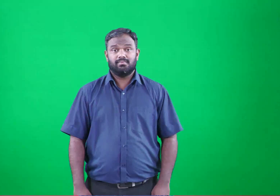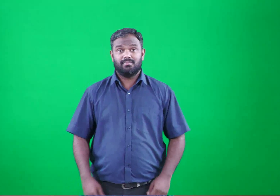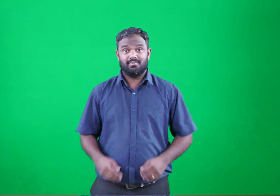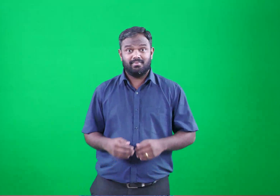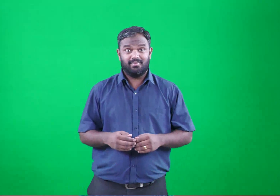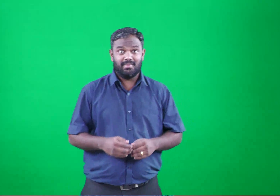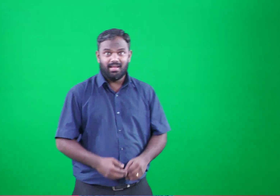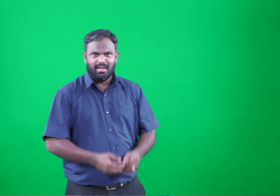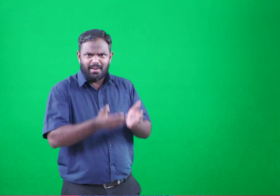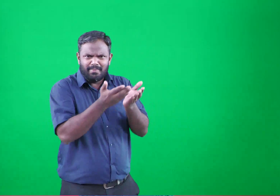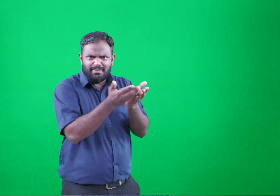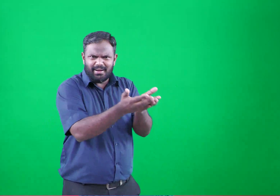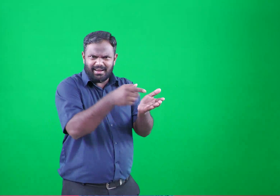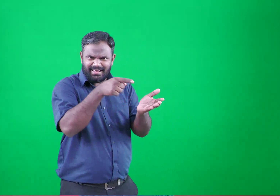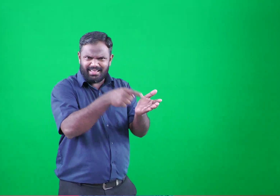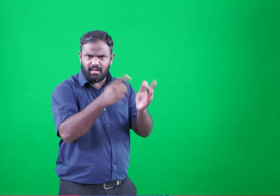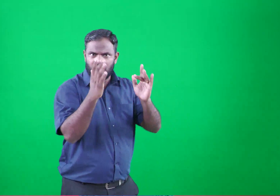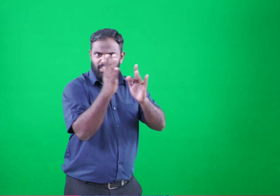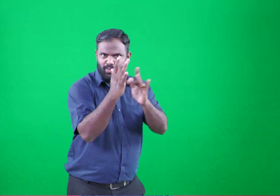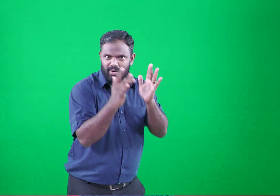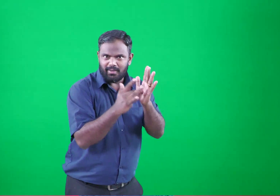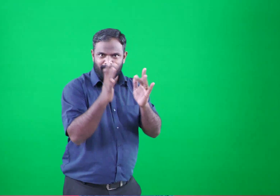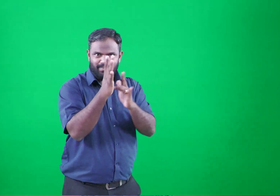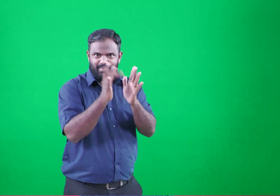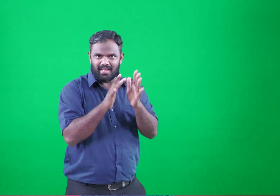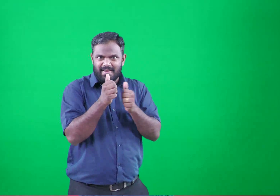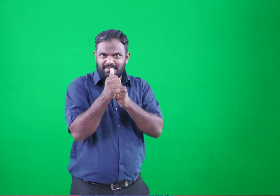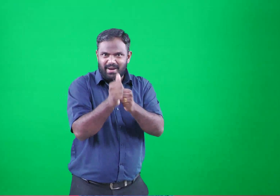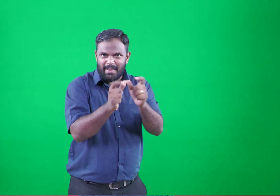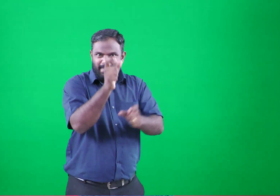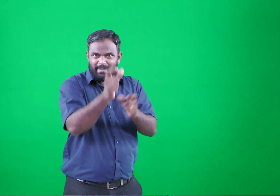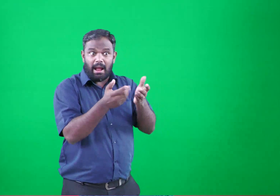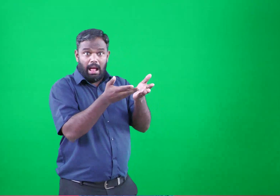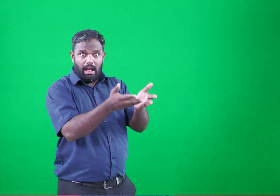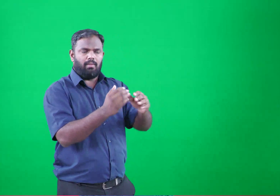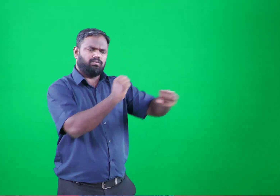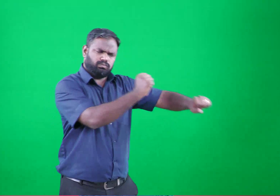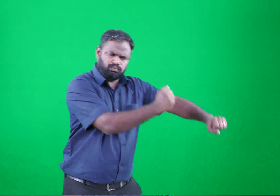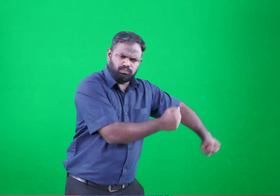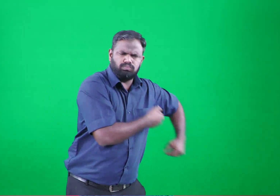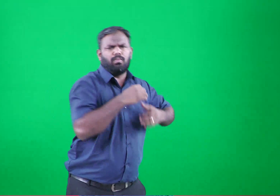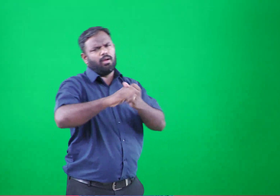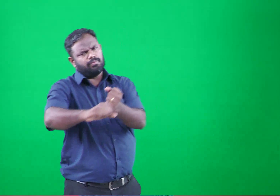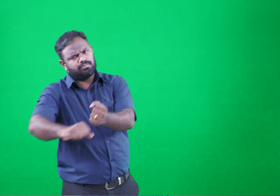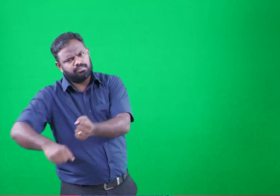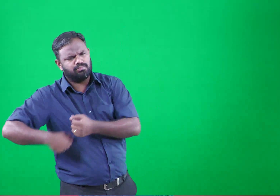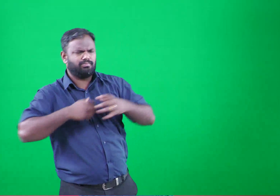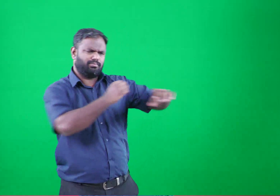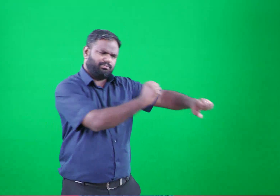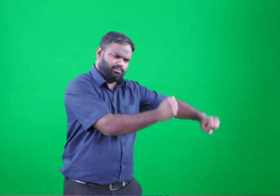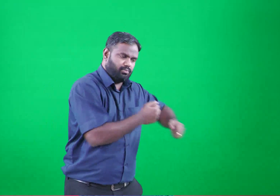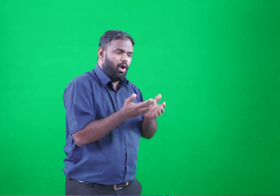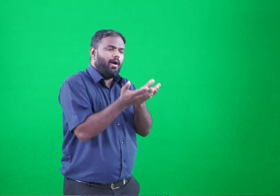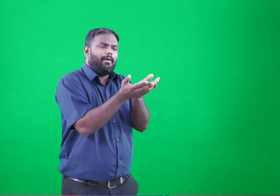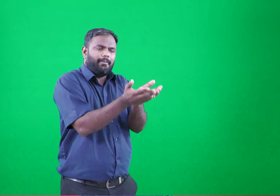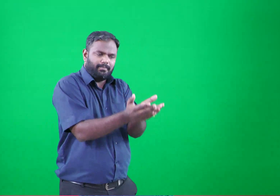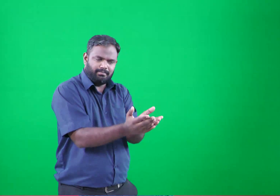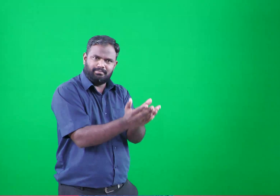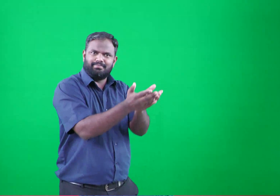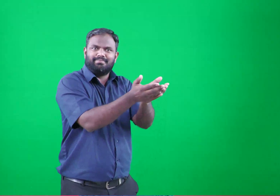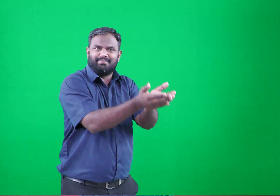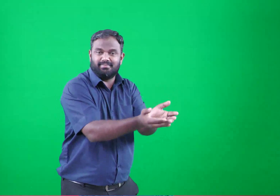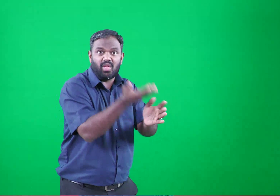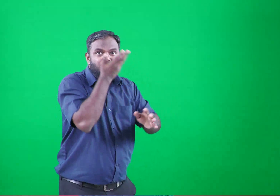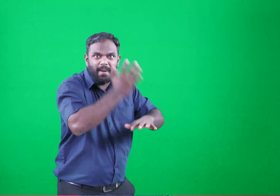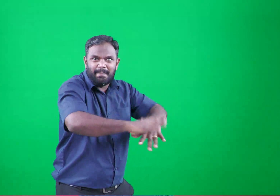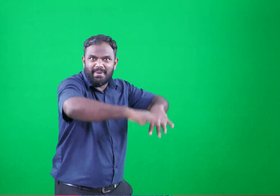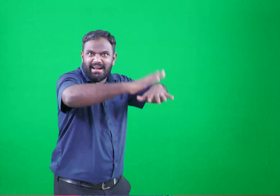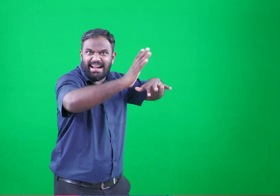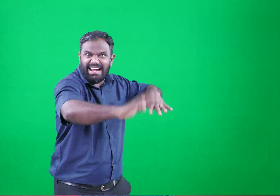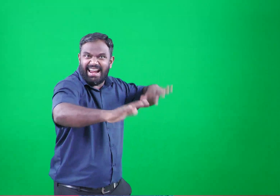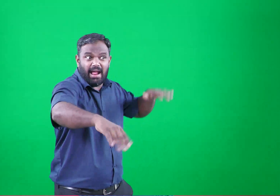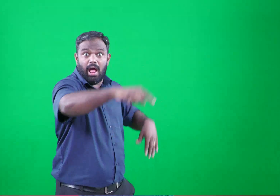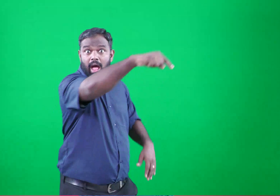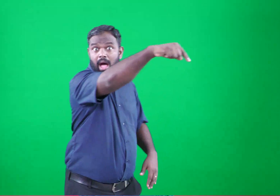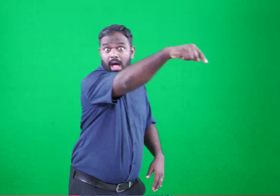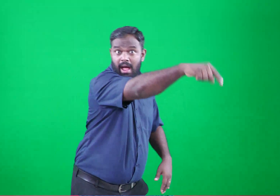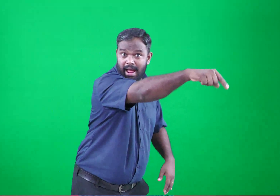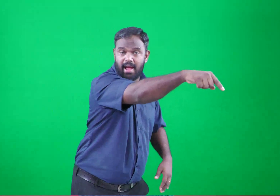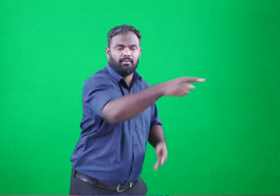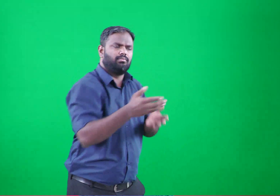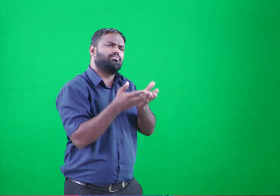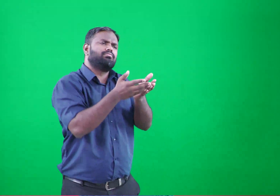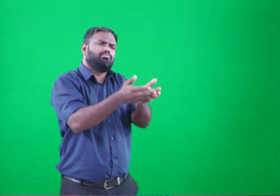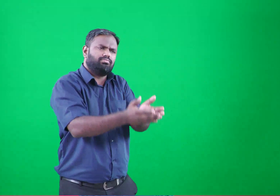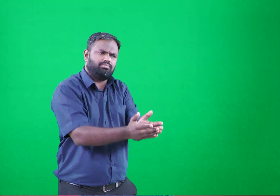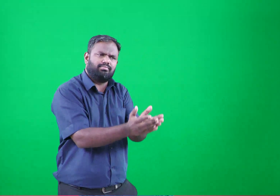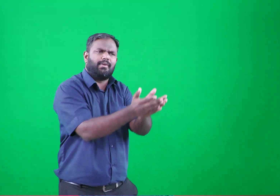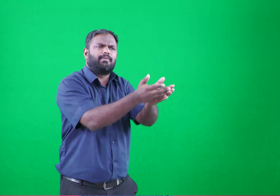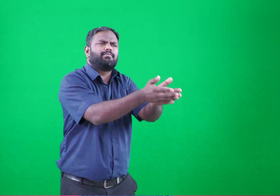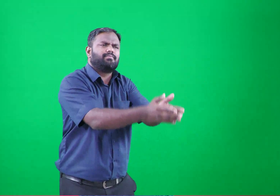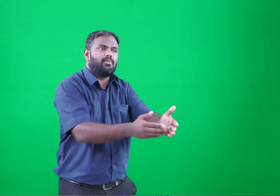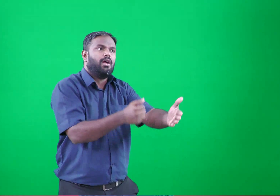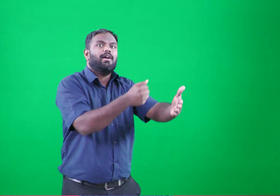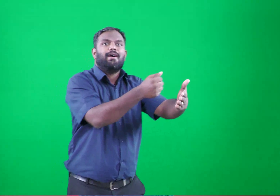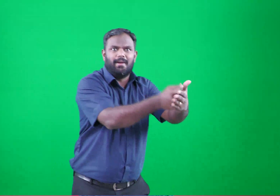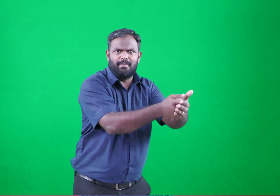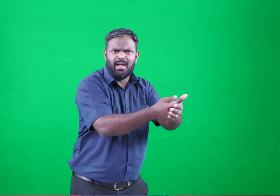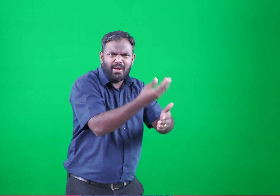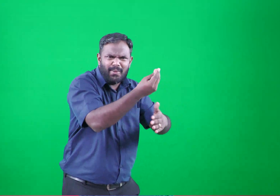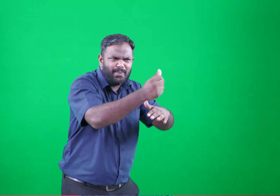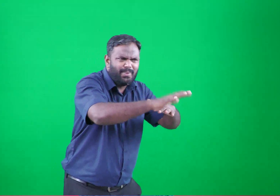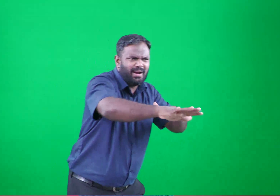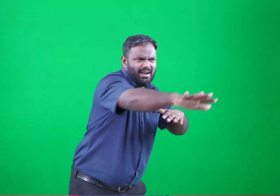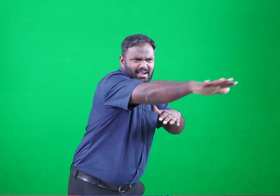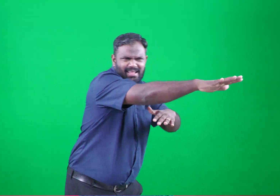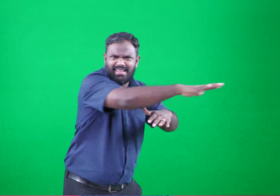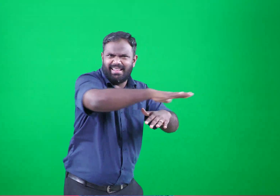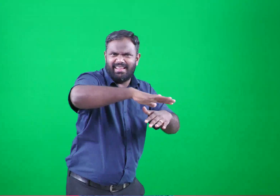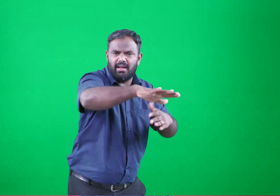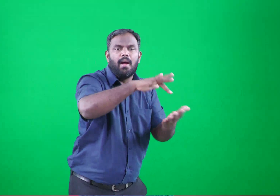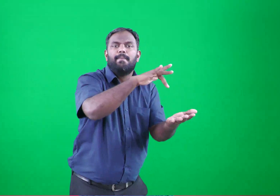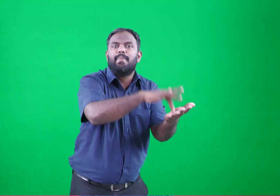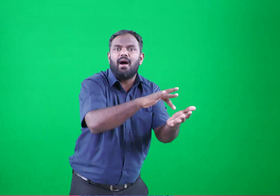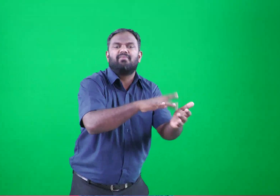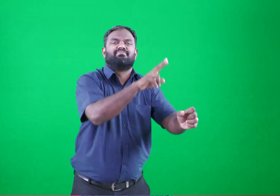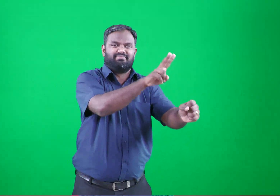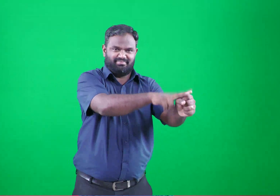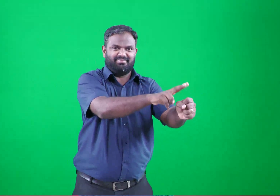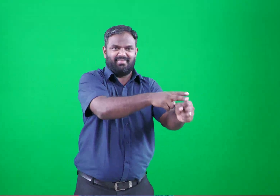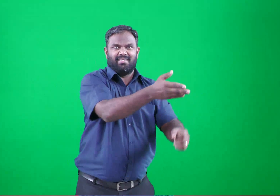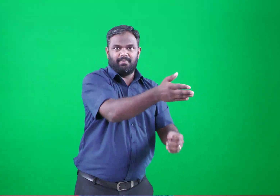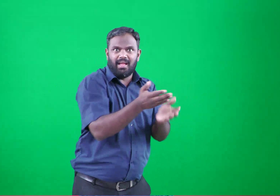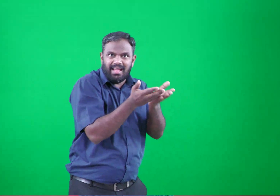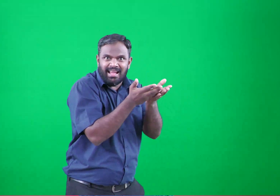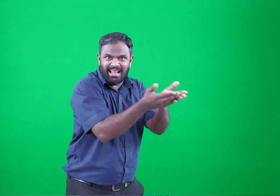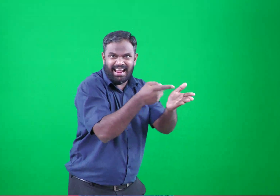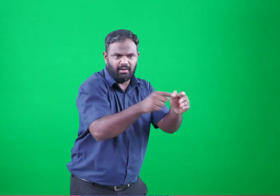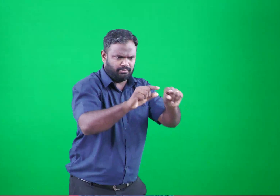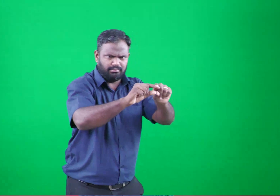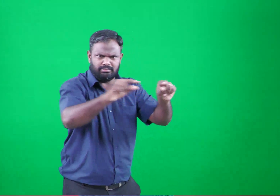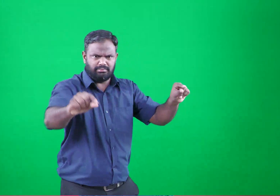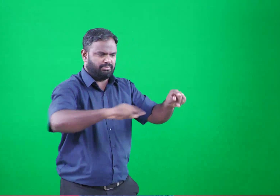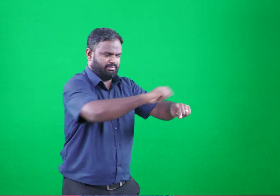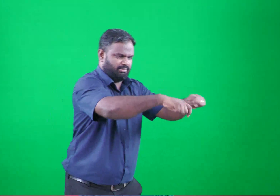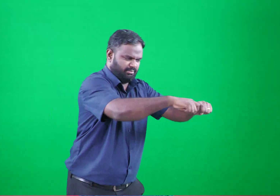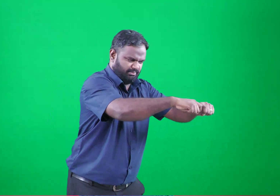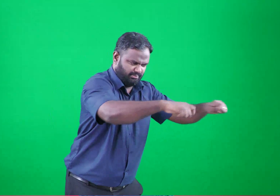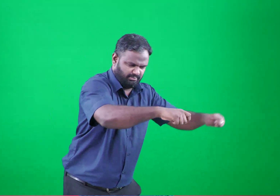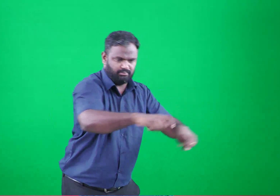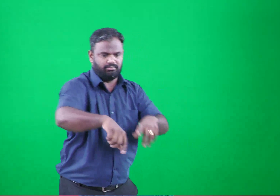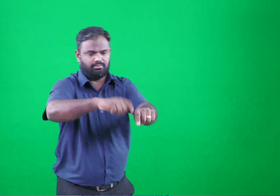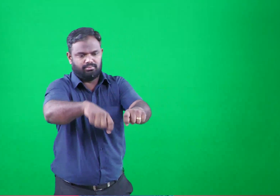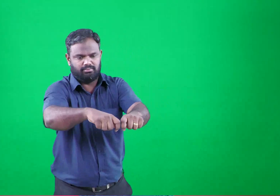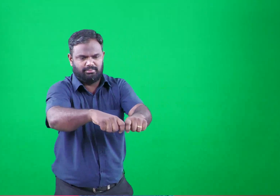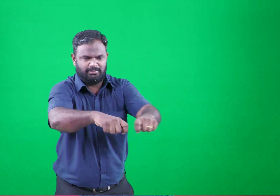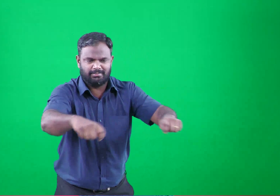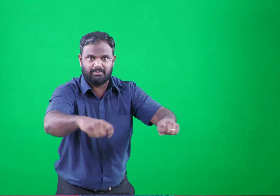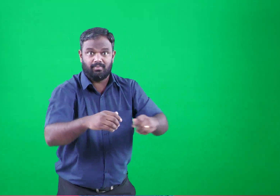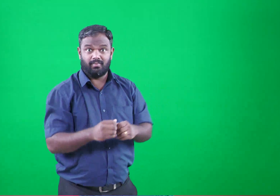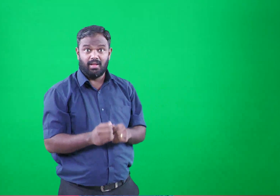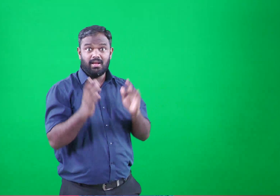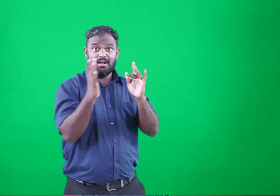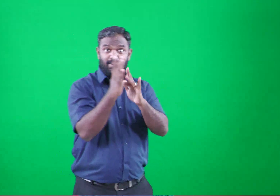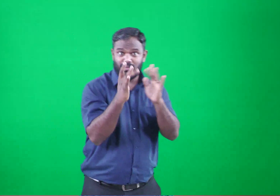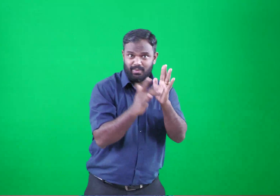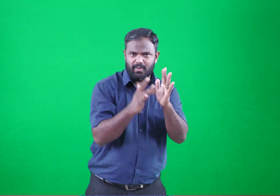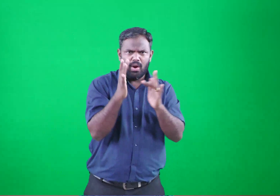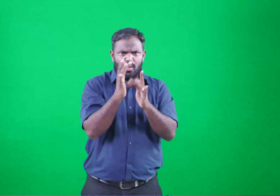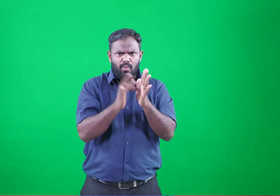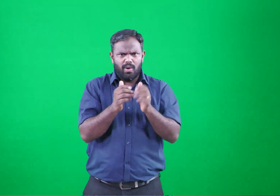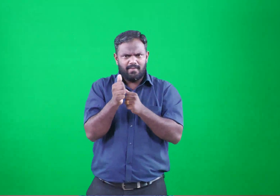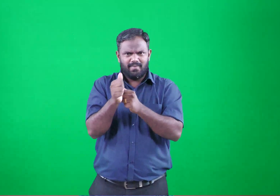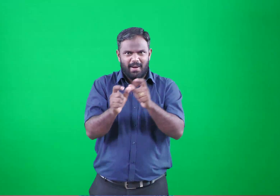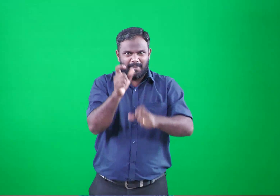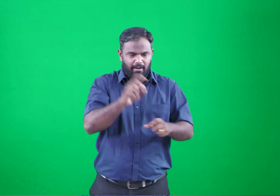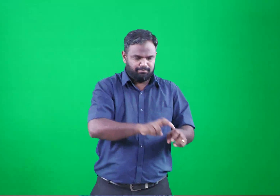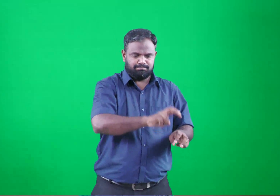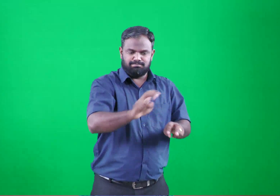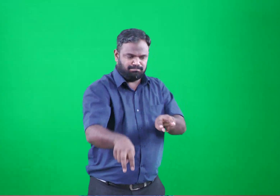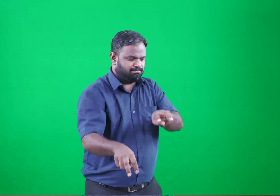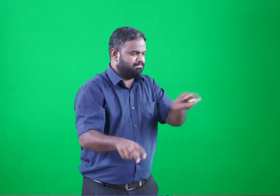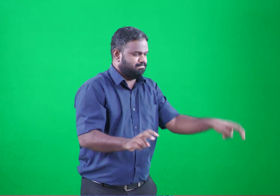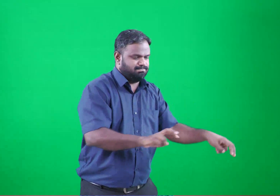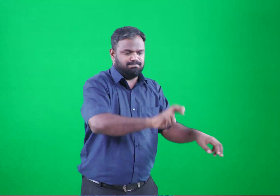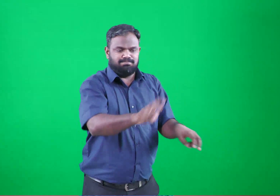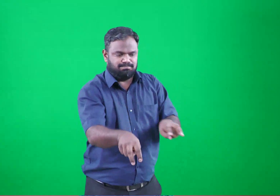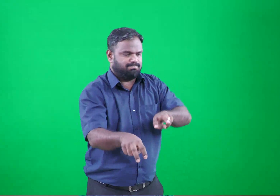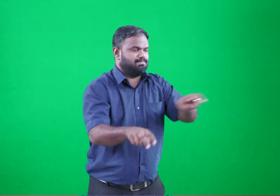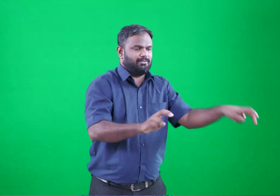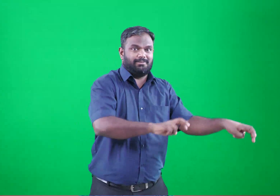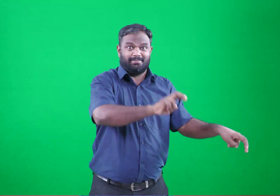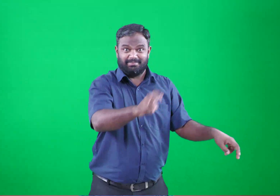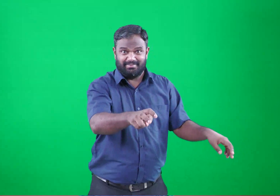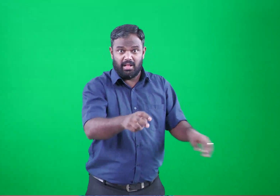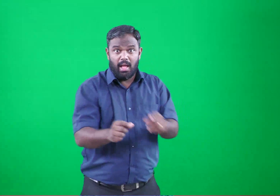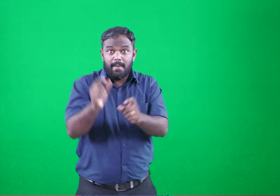When they had crossed over, they landed at Gennesaret and moored the boat.